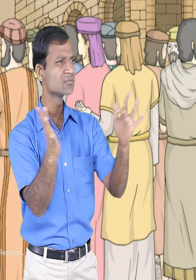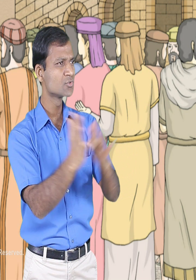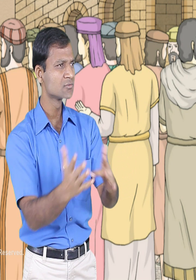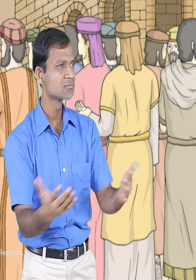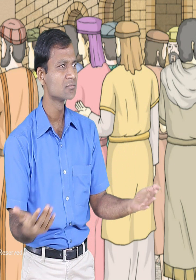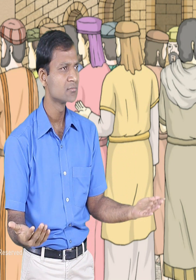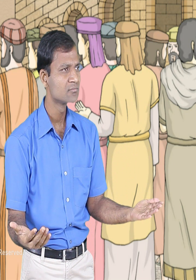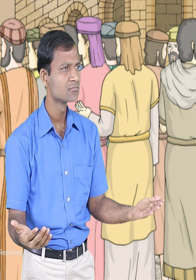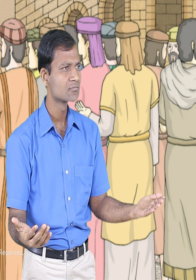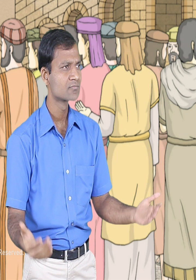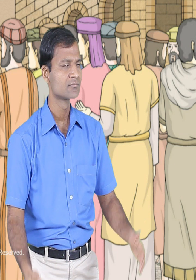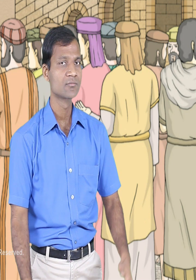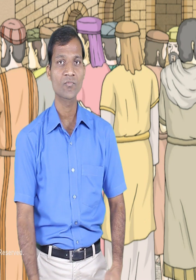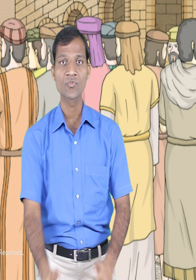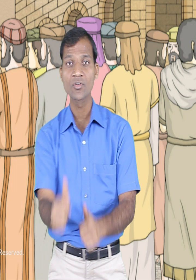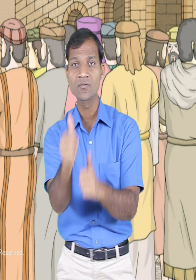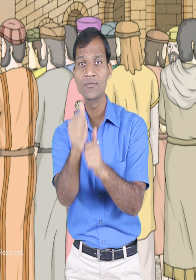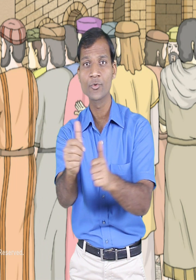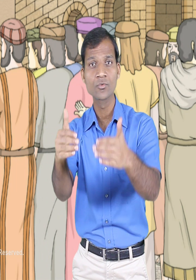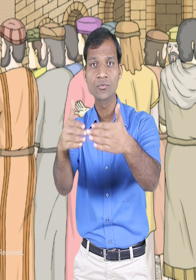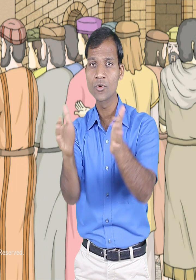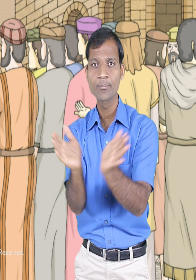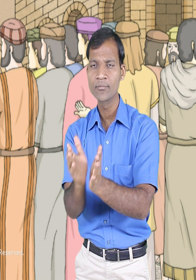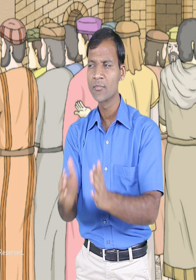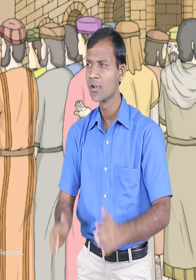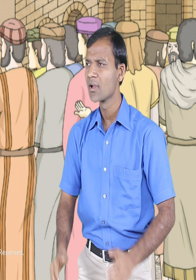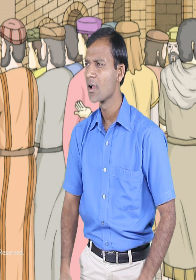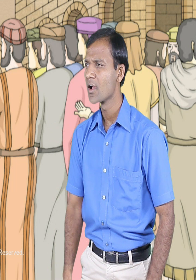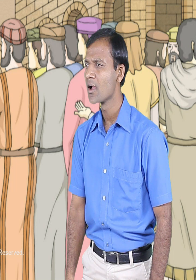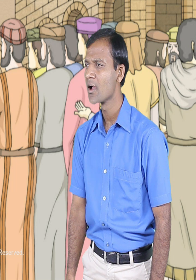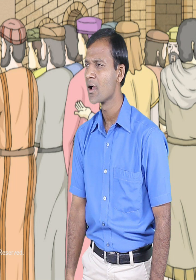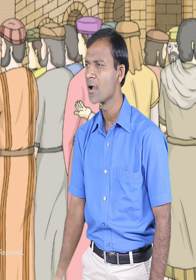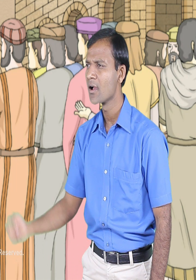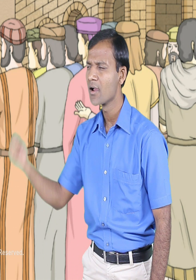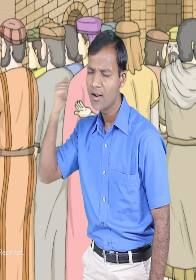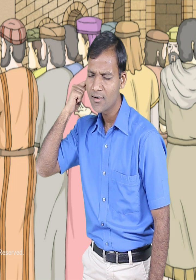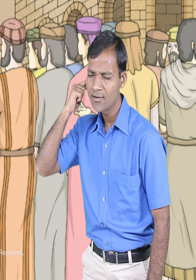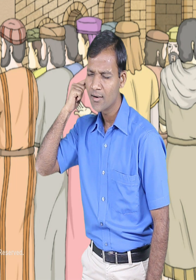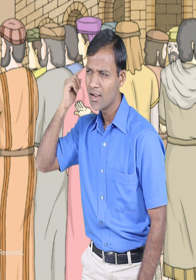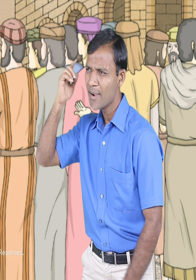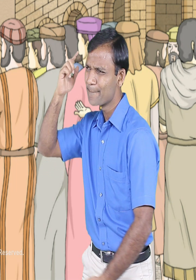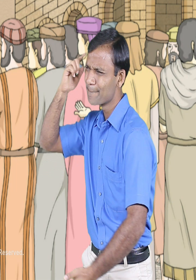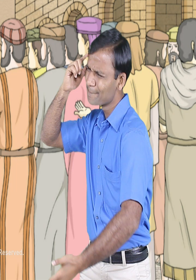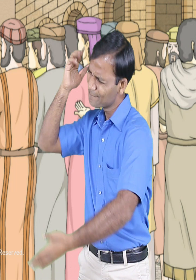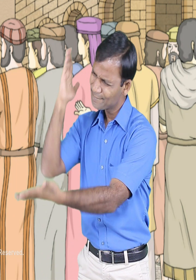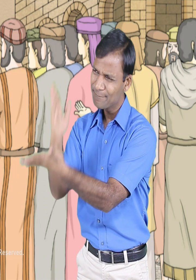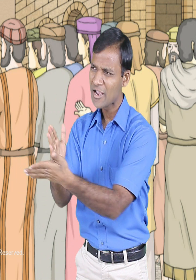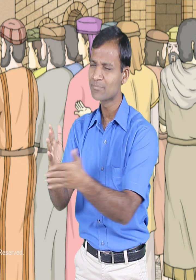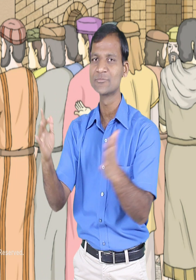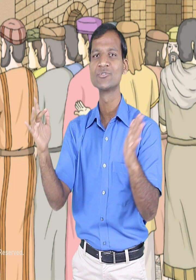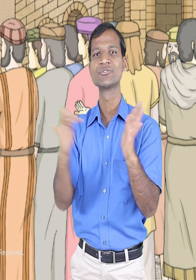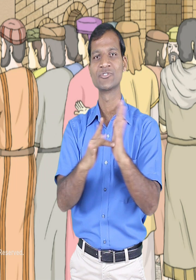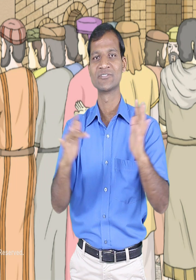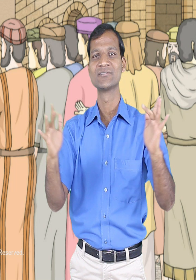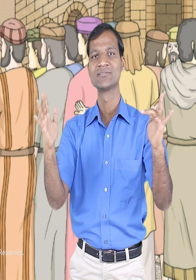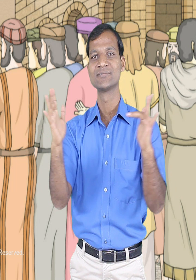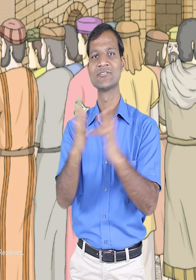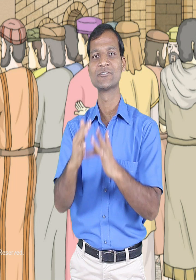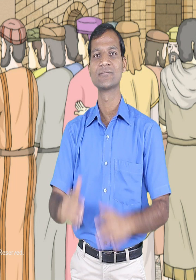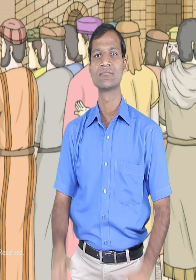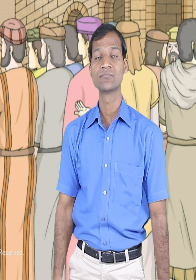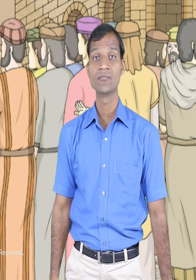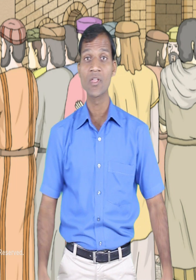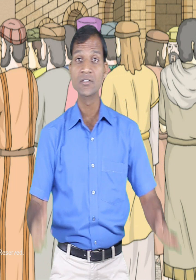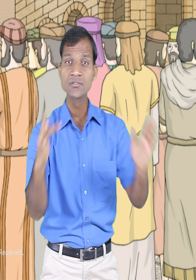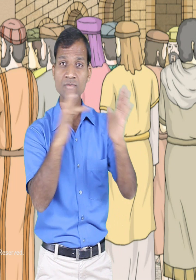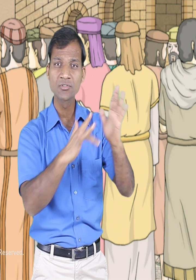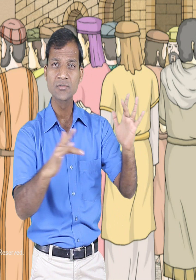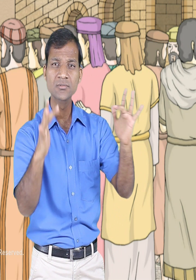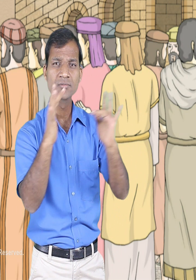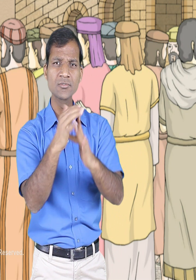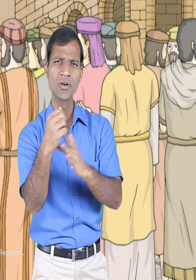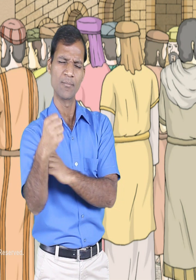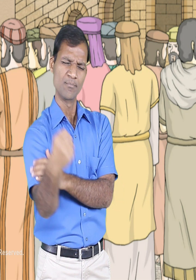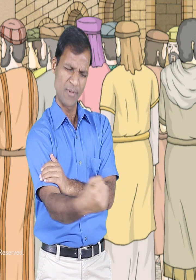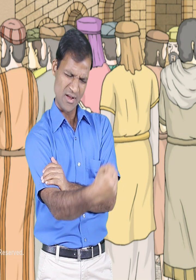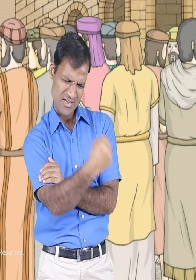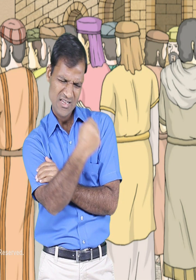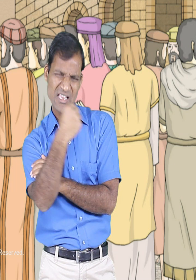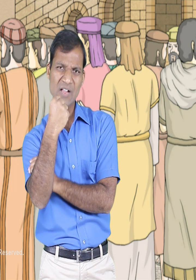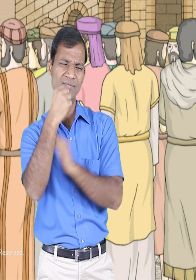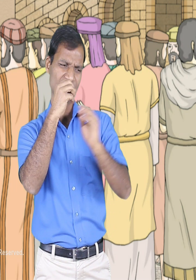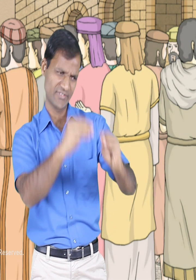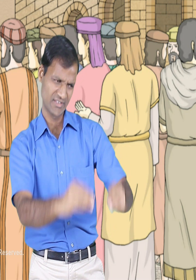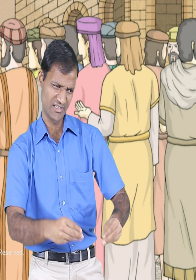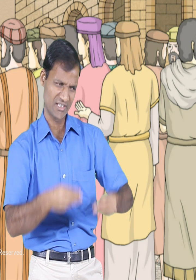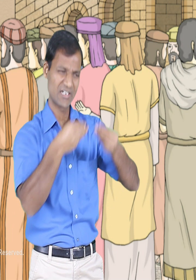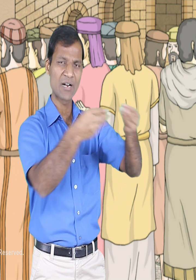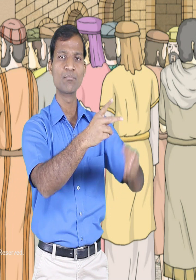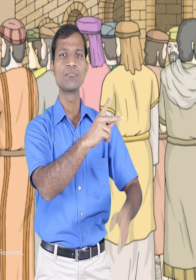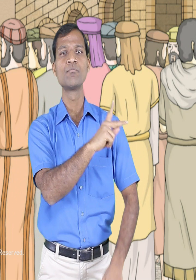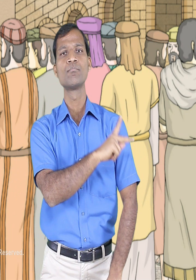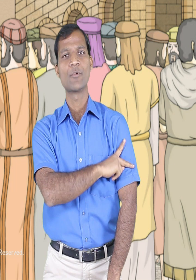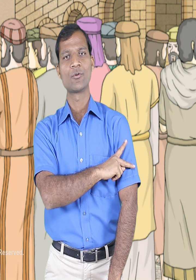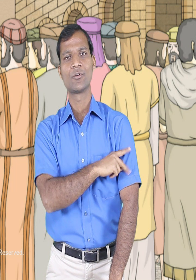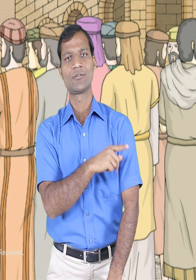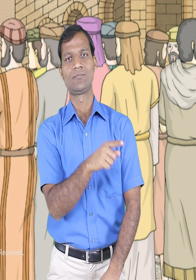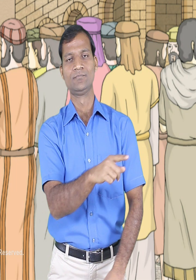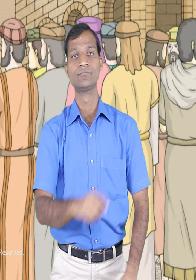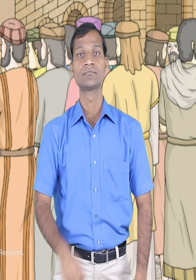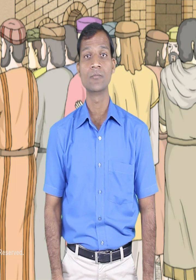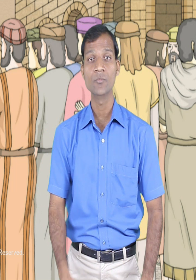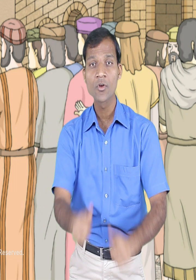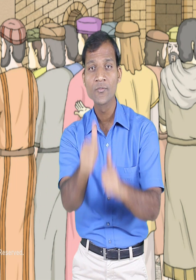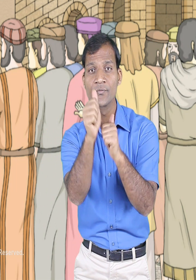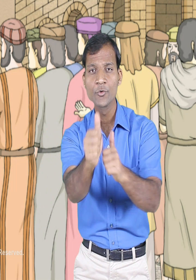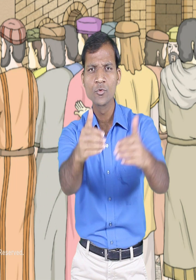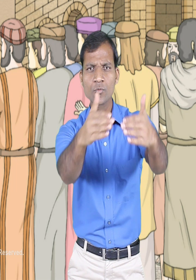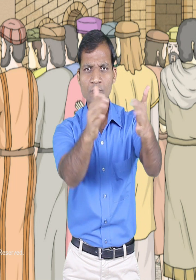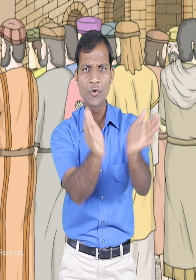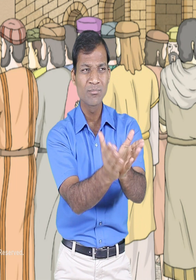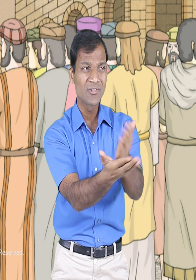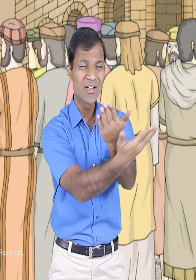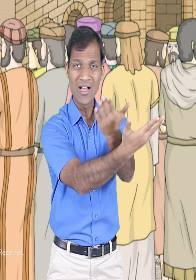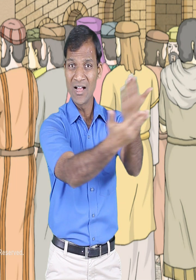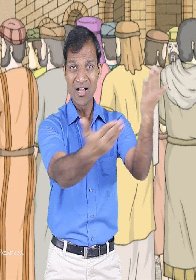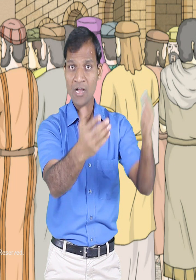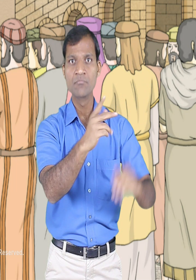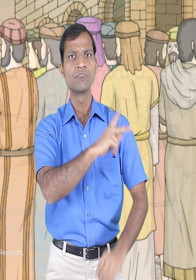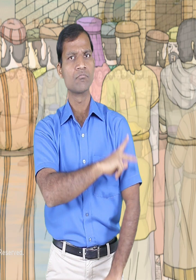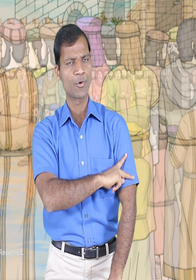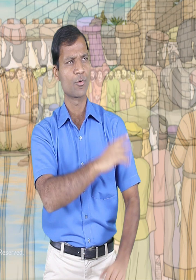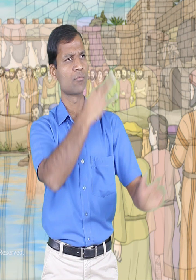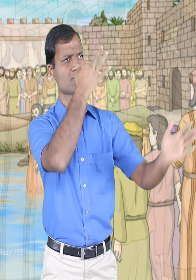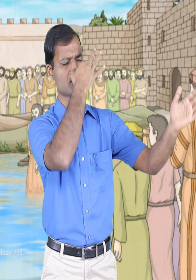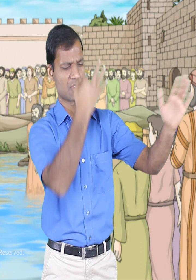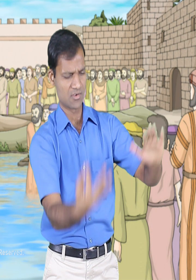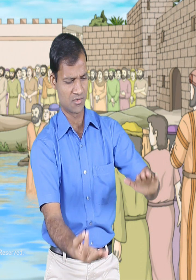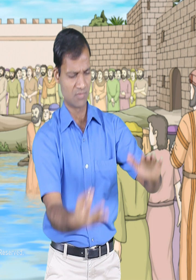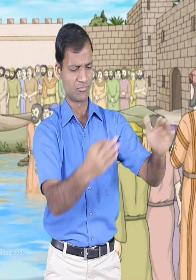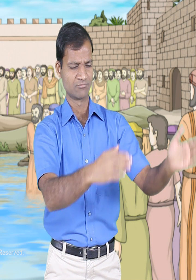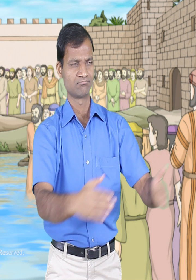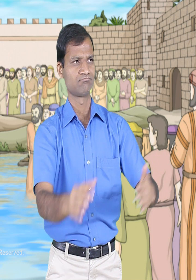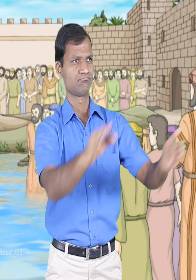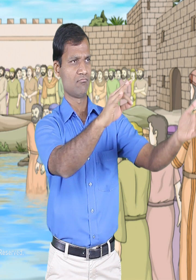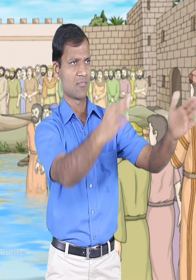He told the people to believe in the One coming after him, that is, in Jesus.”